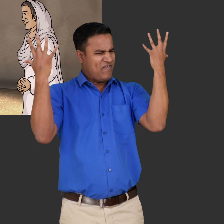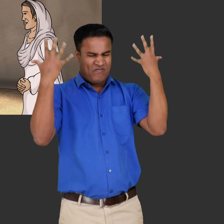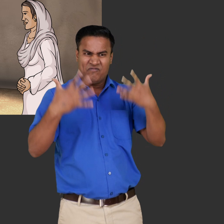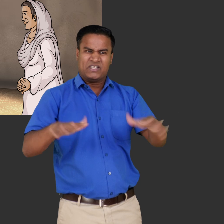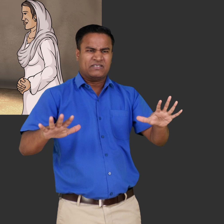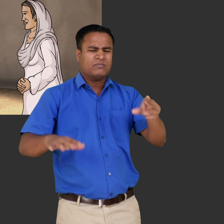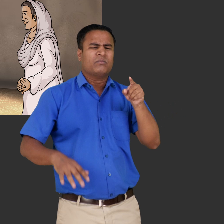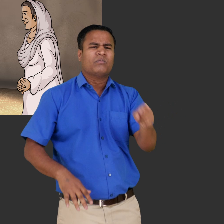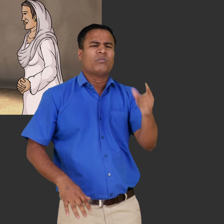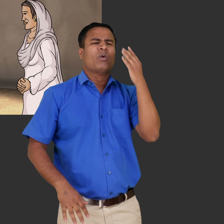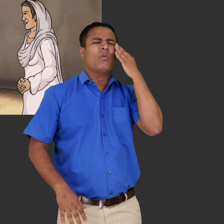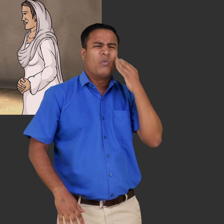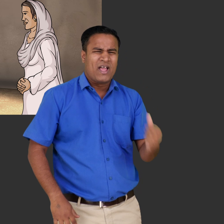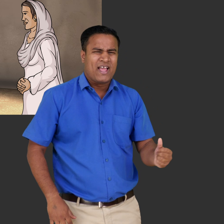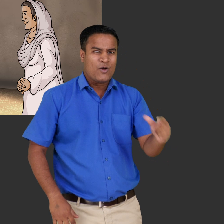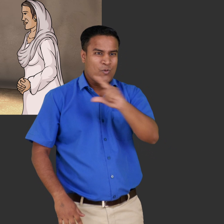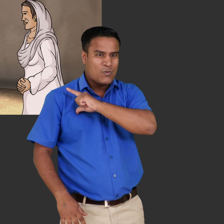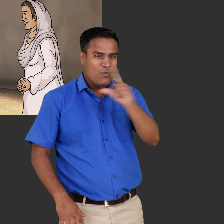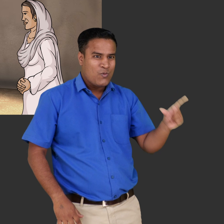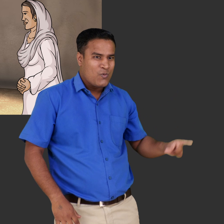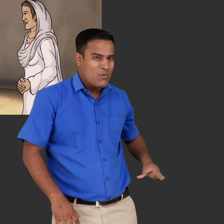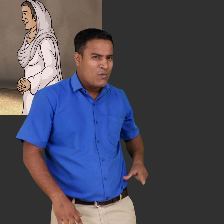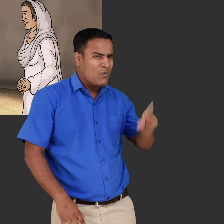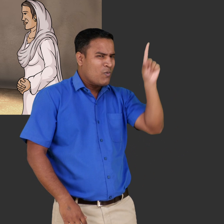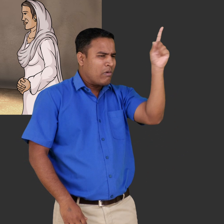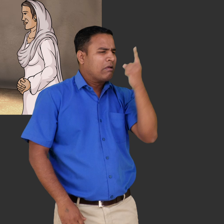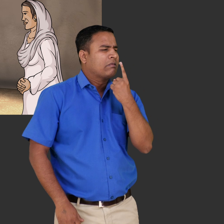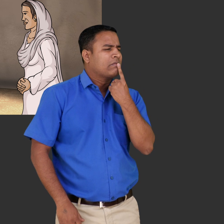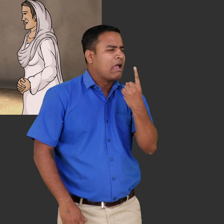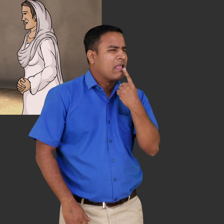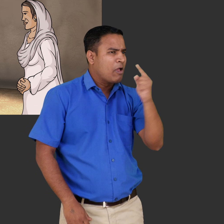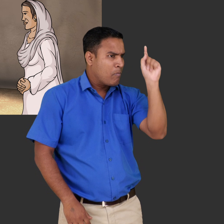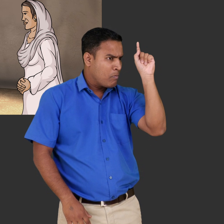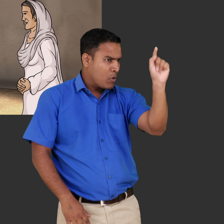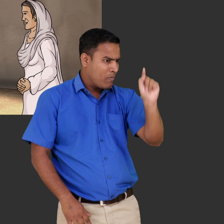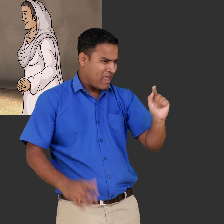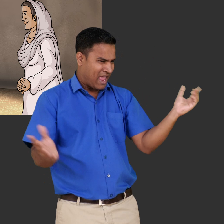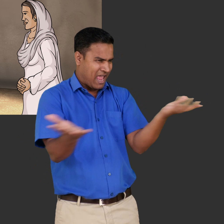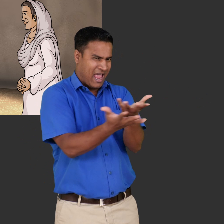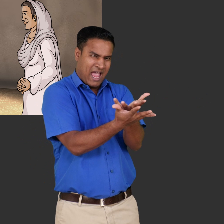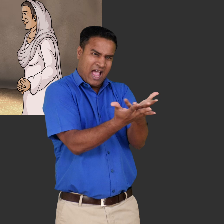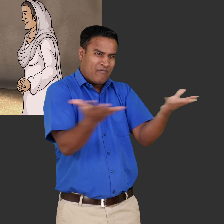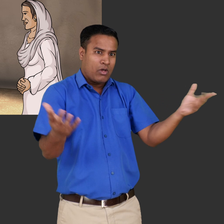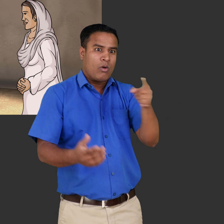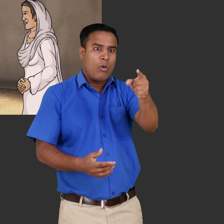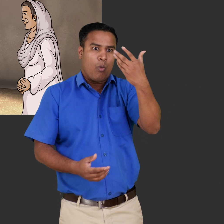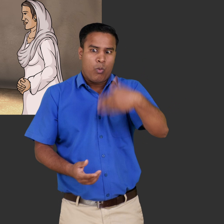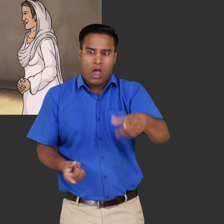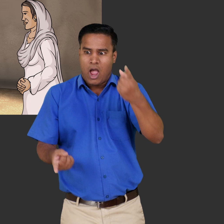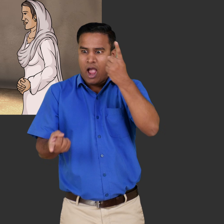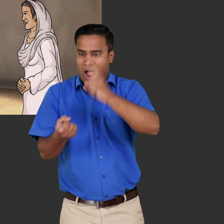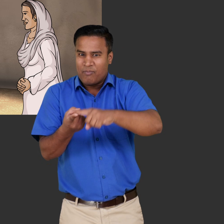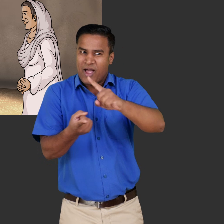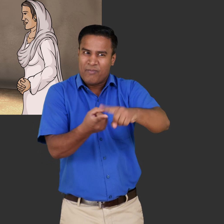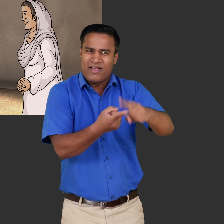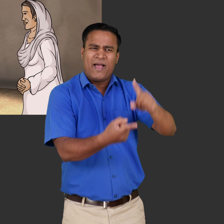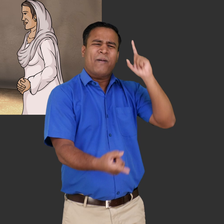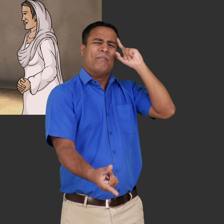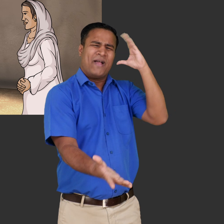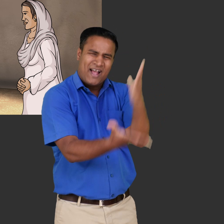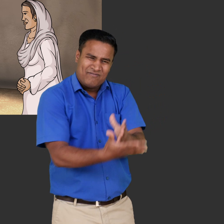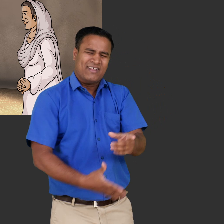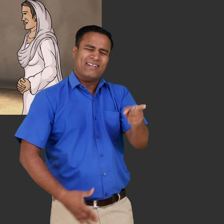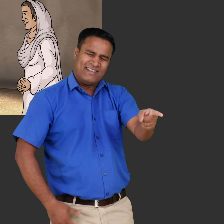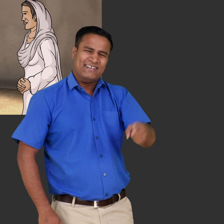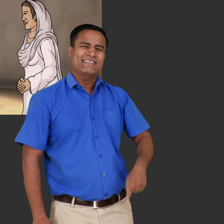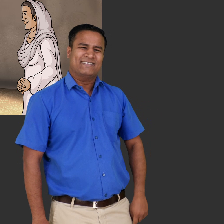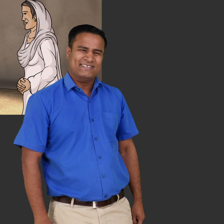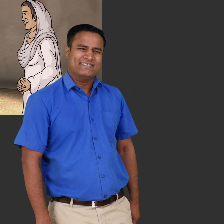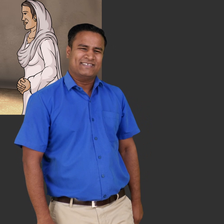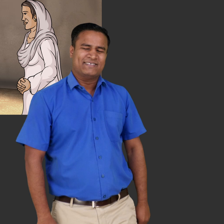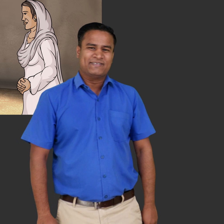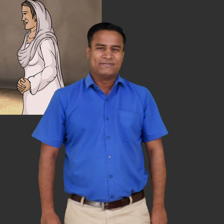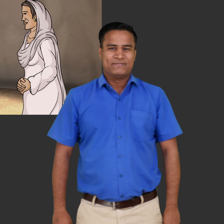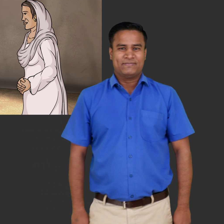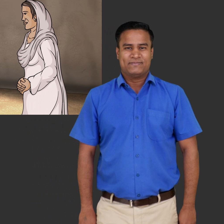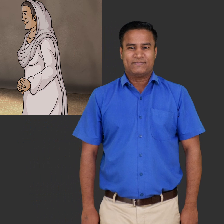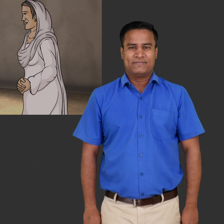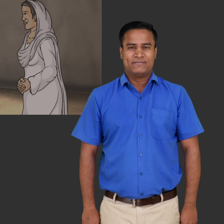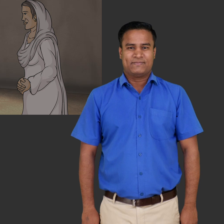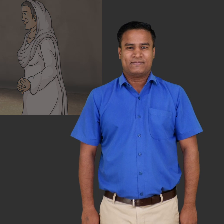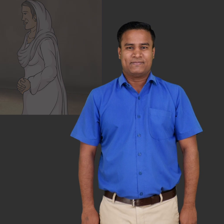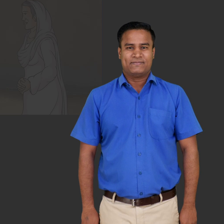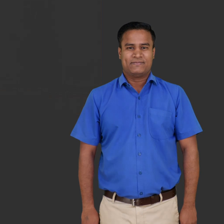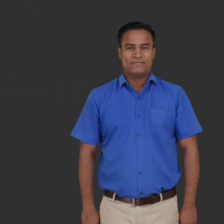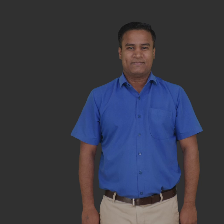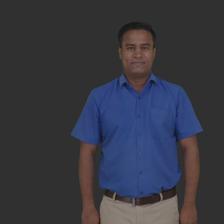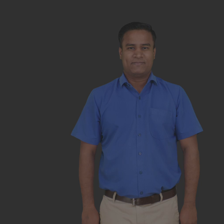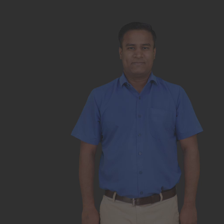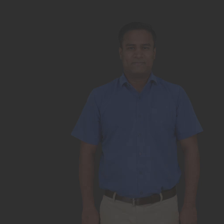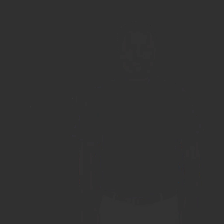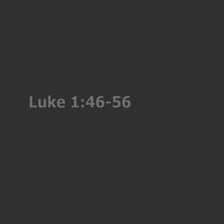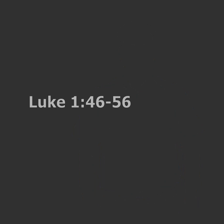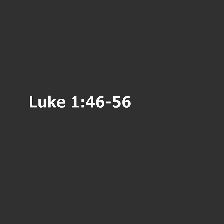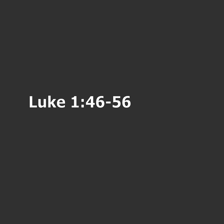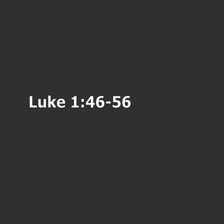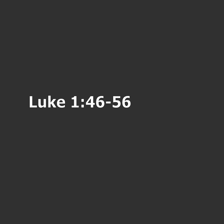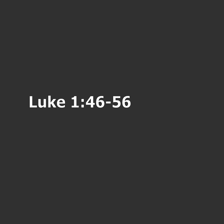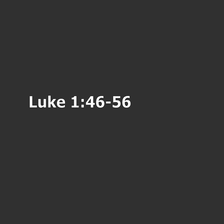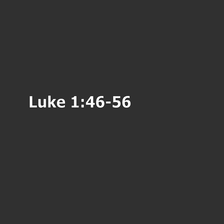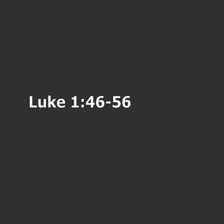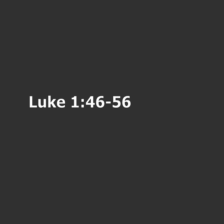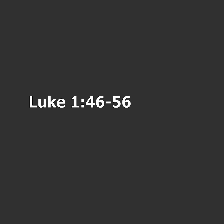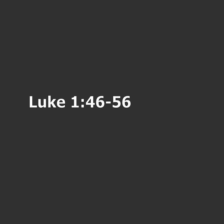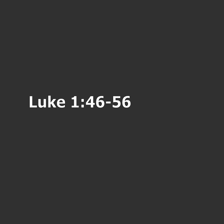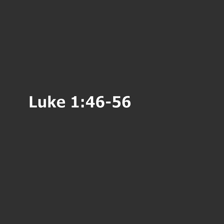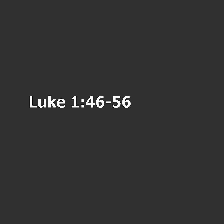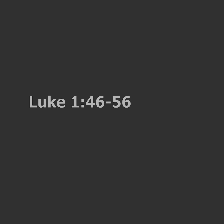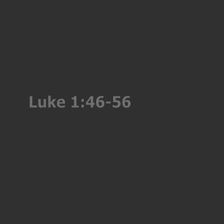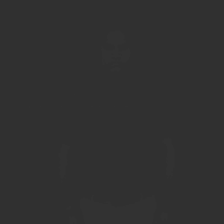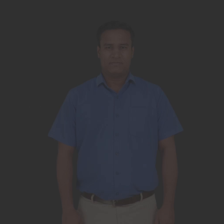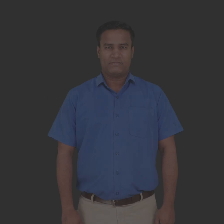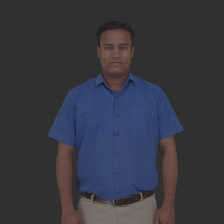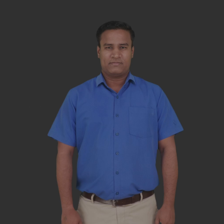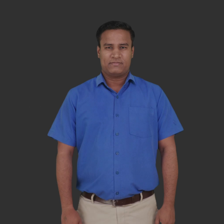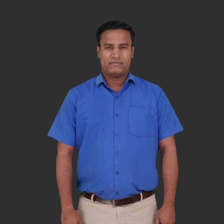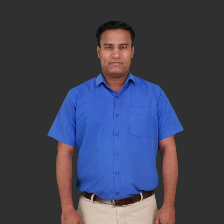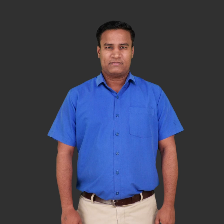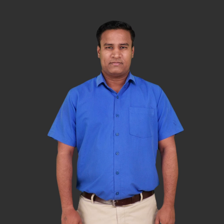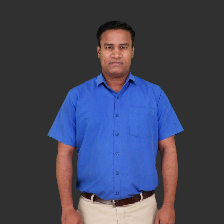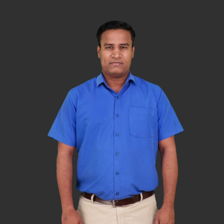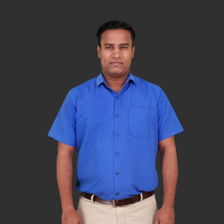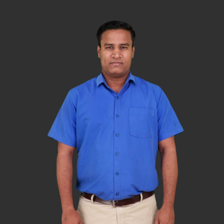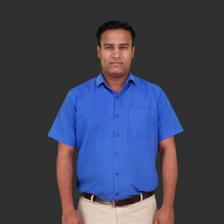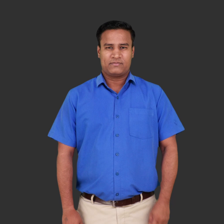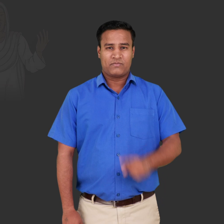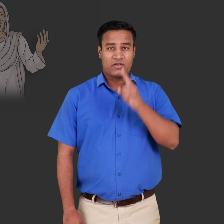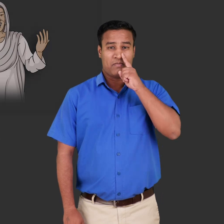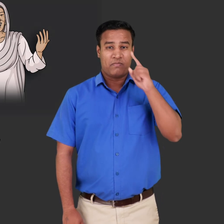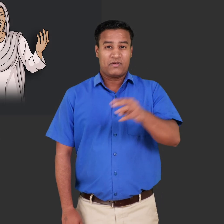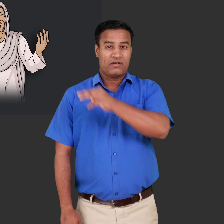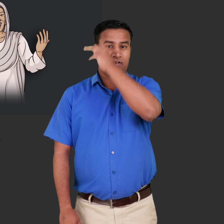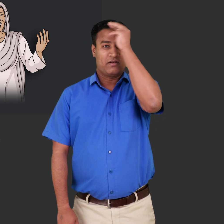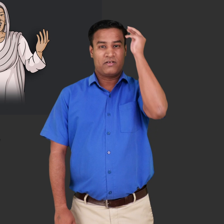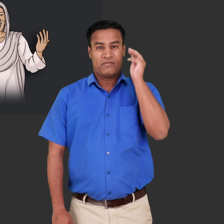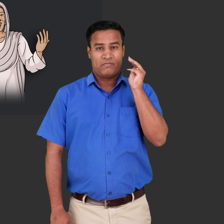Blessed is she who has believed that the Lord’s word to her will be fulfilled.”